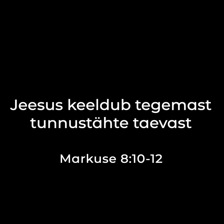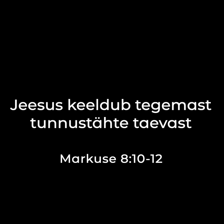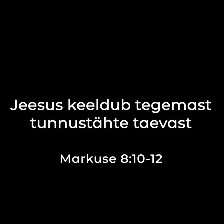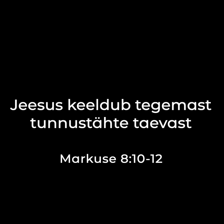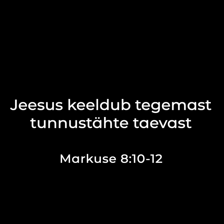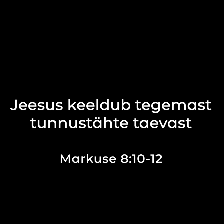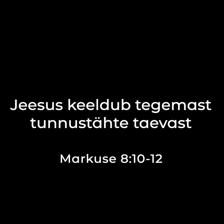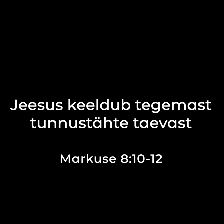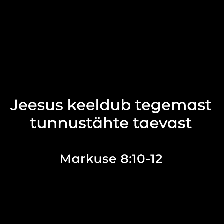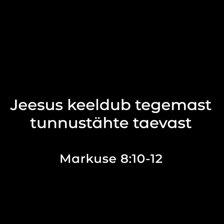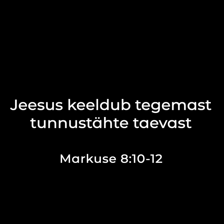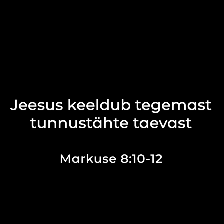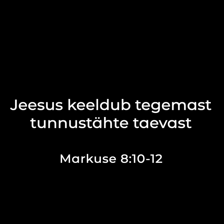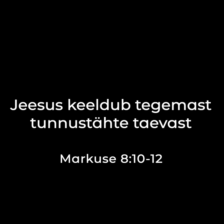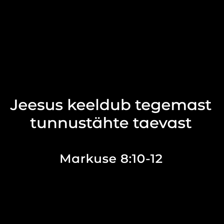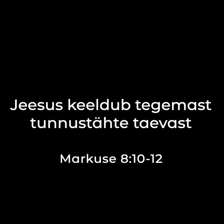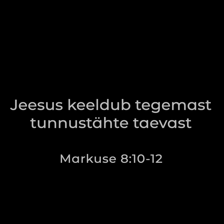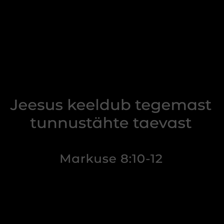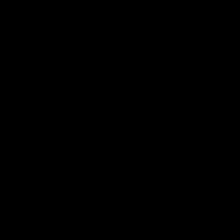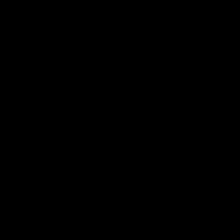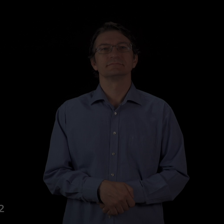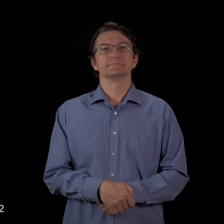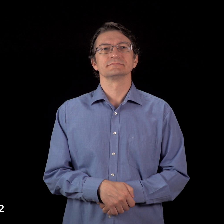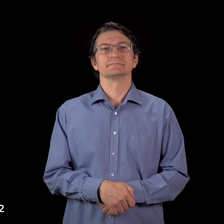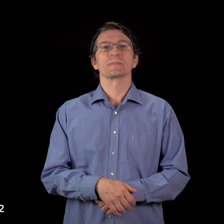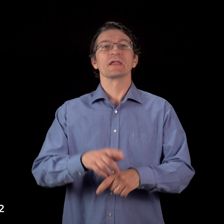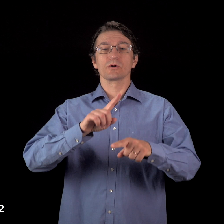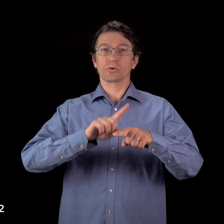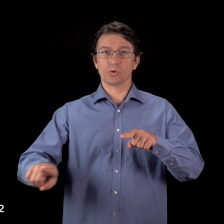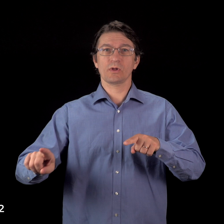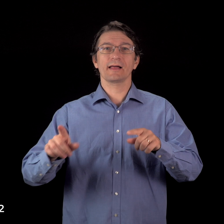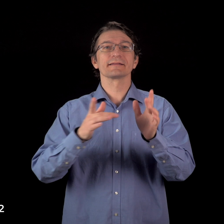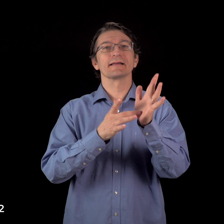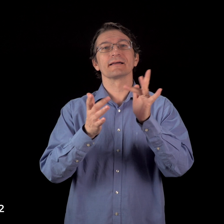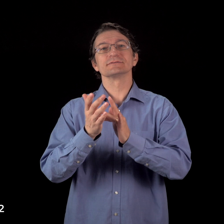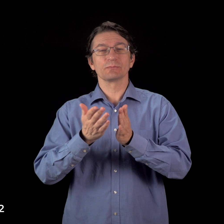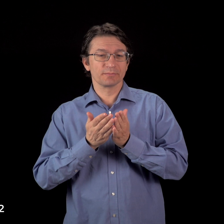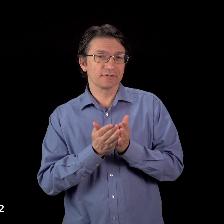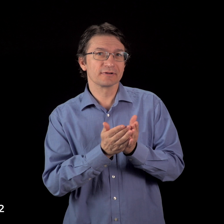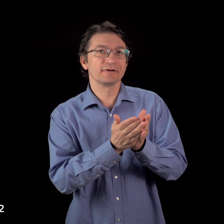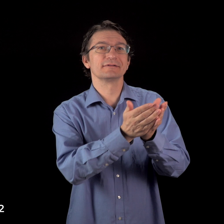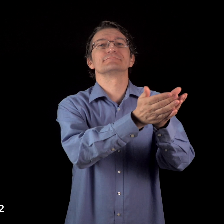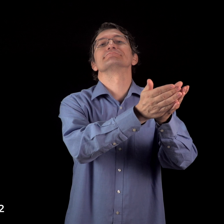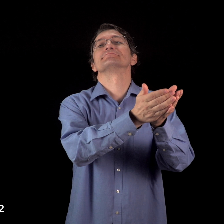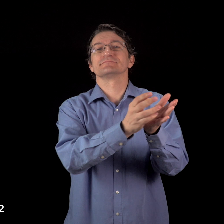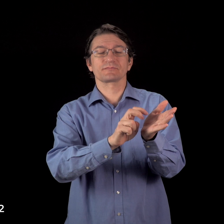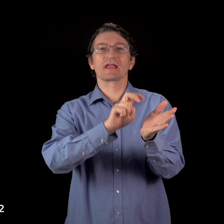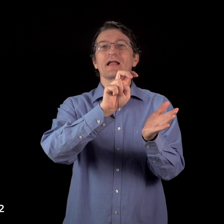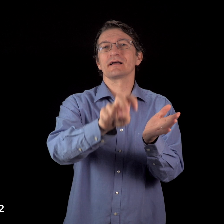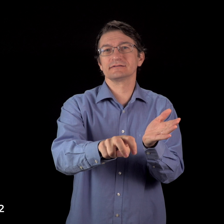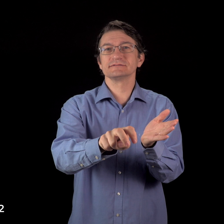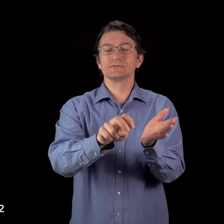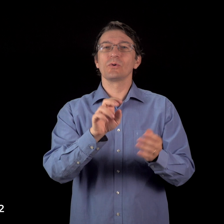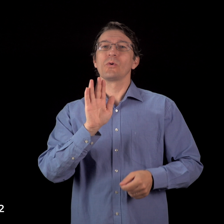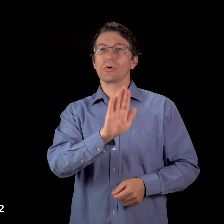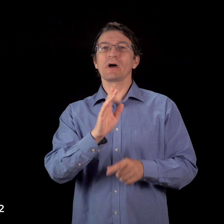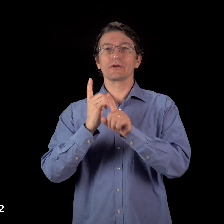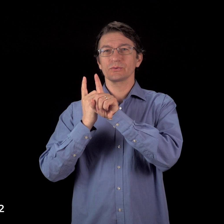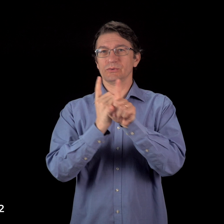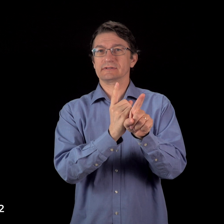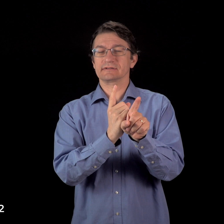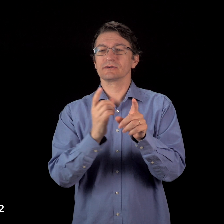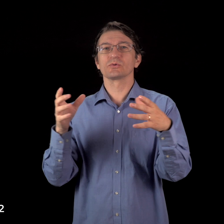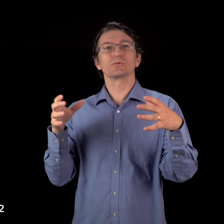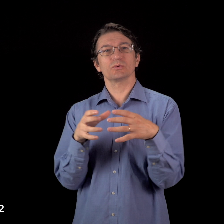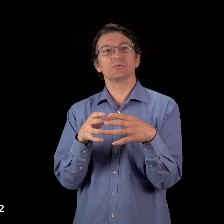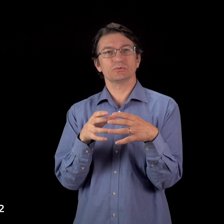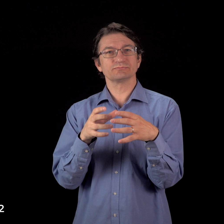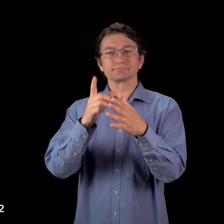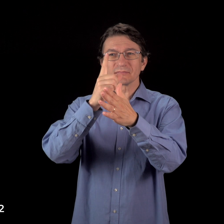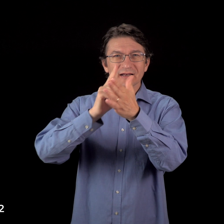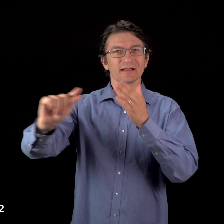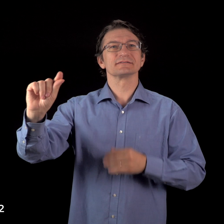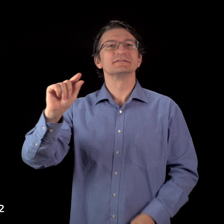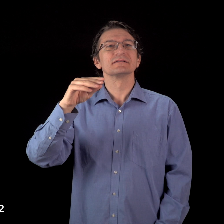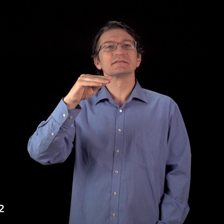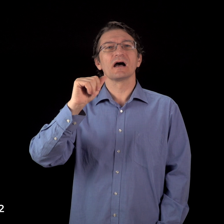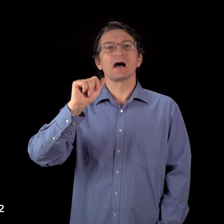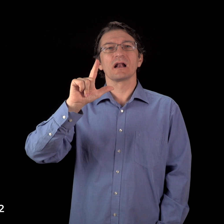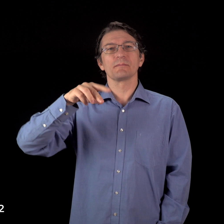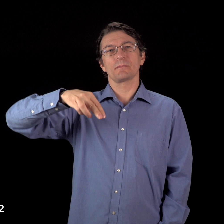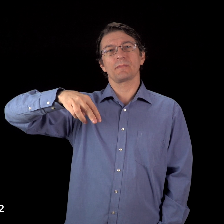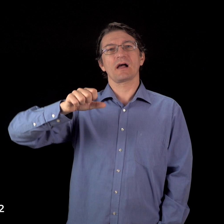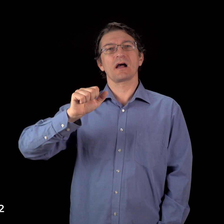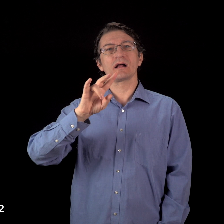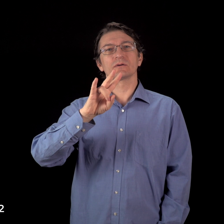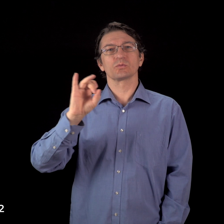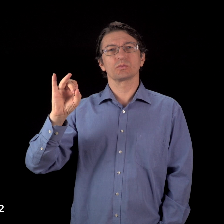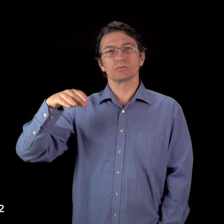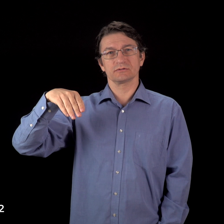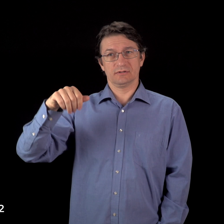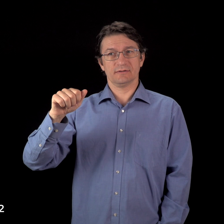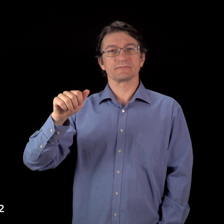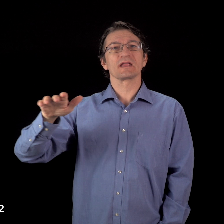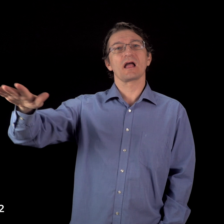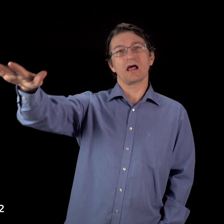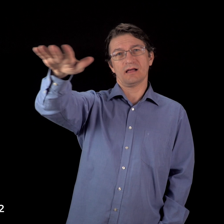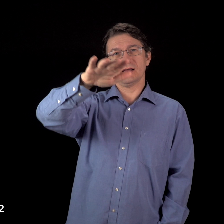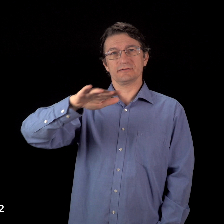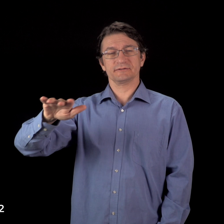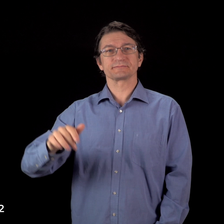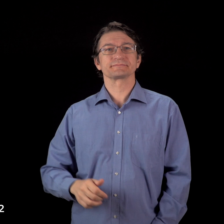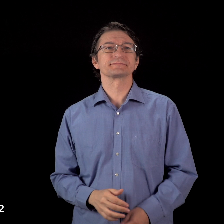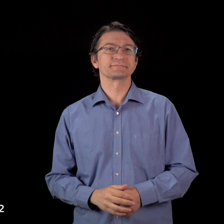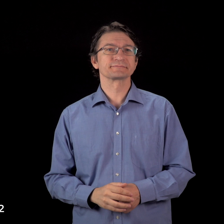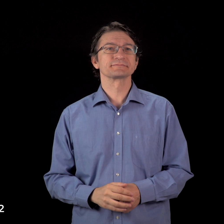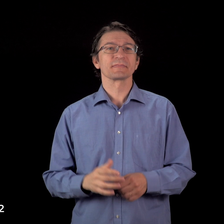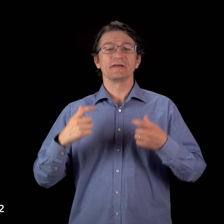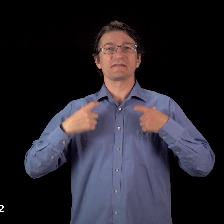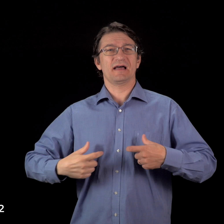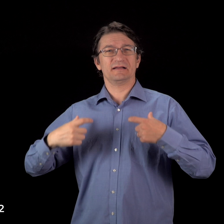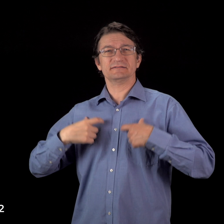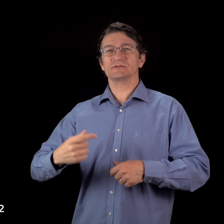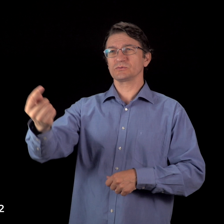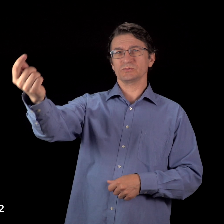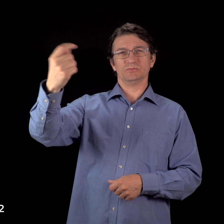He got into the boat with His disciples and went to the district of Dalmanutha.